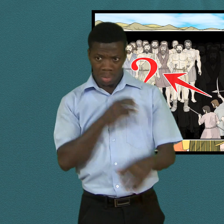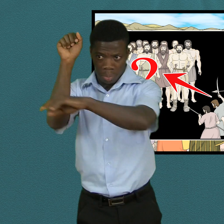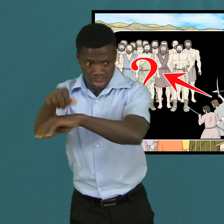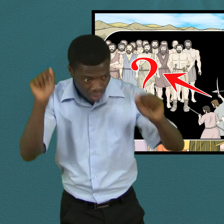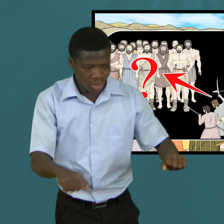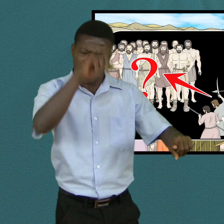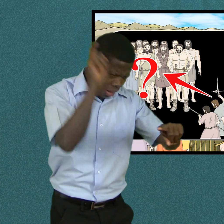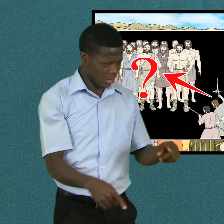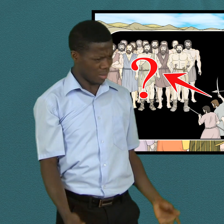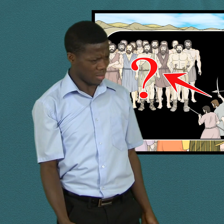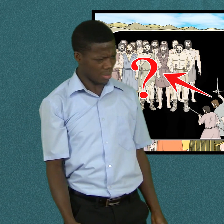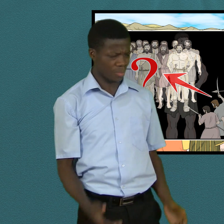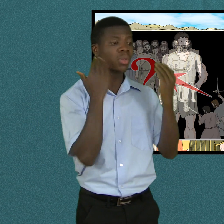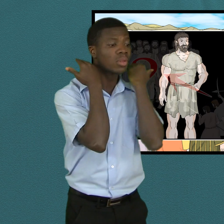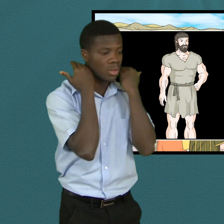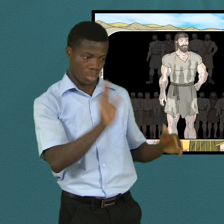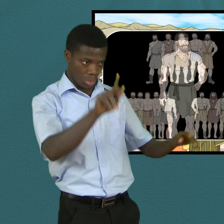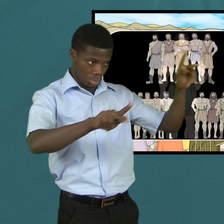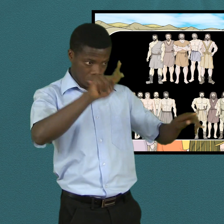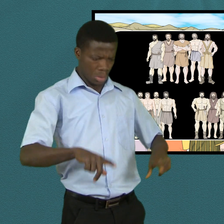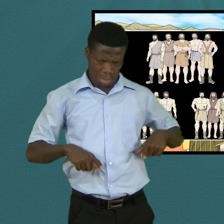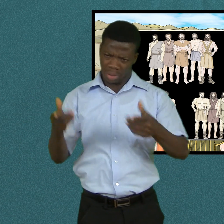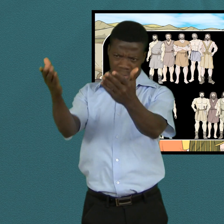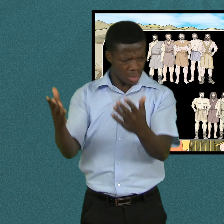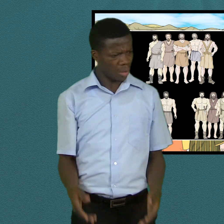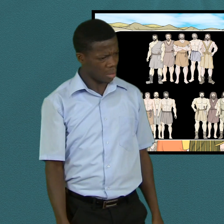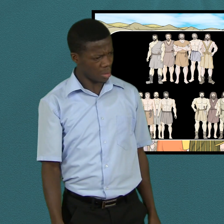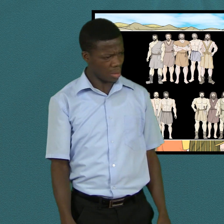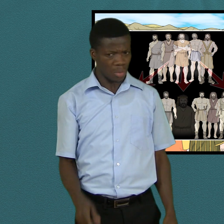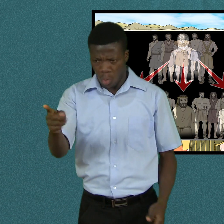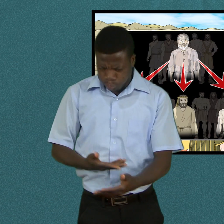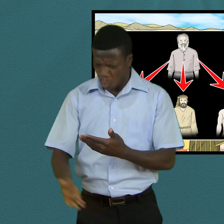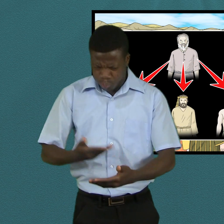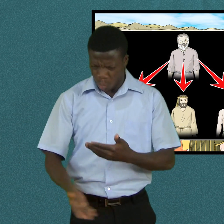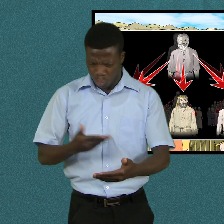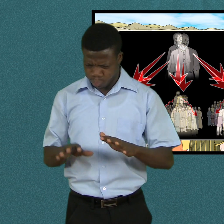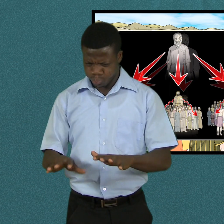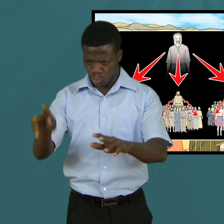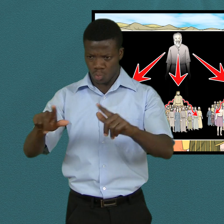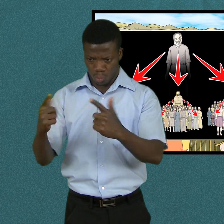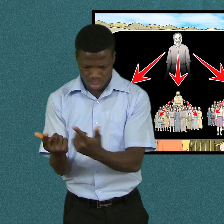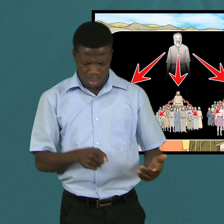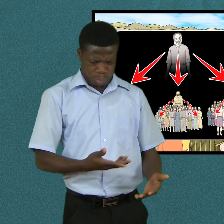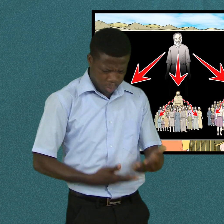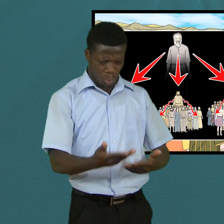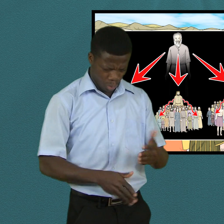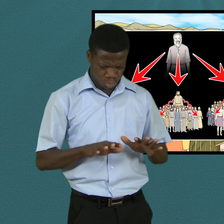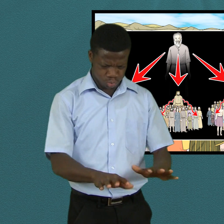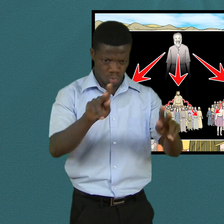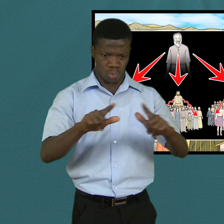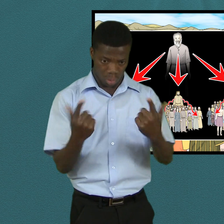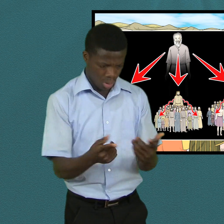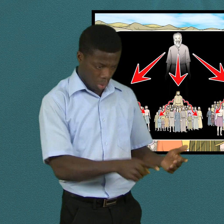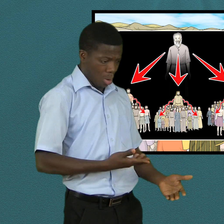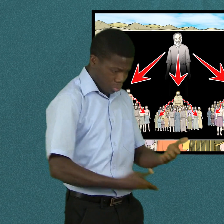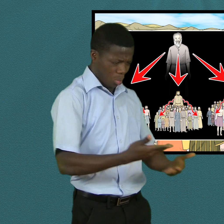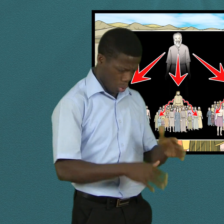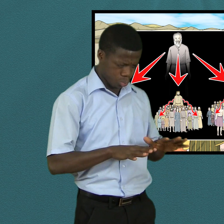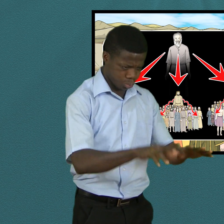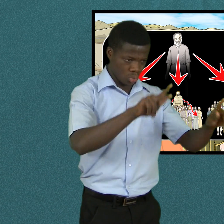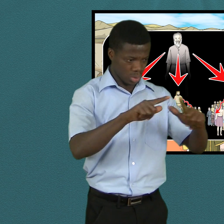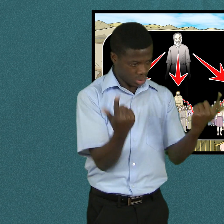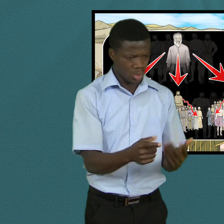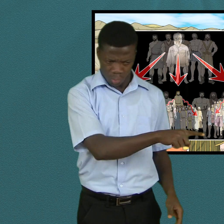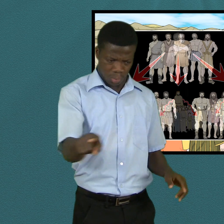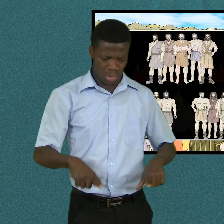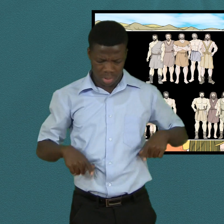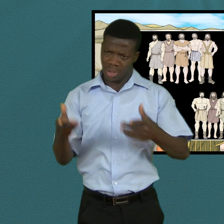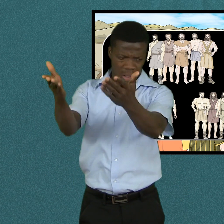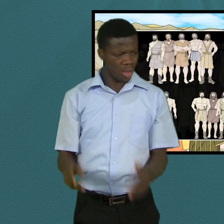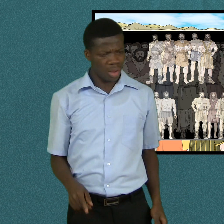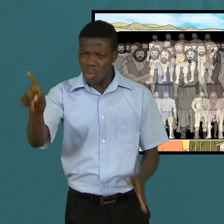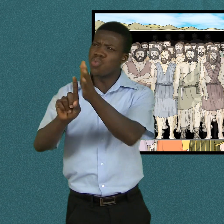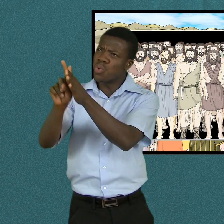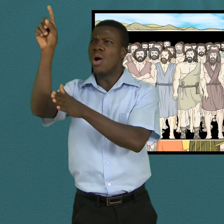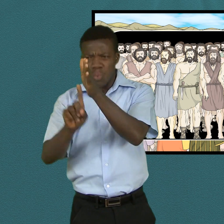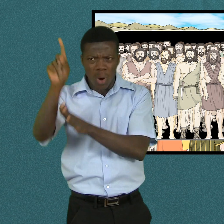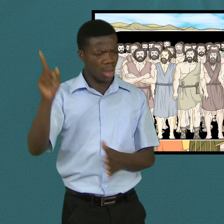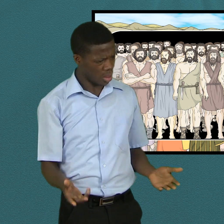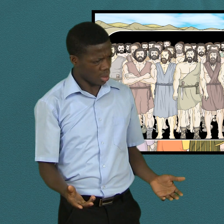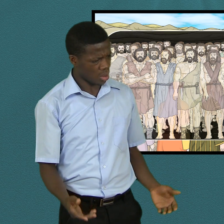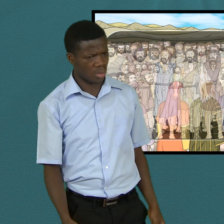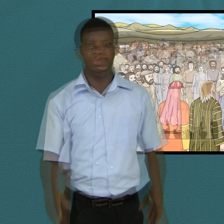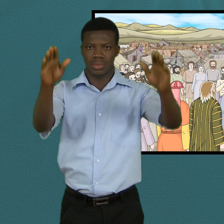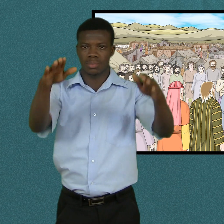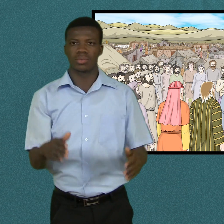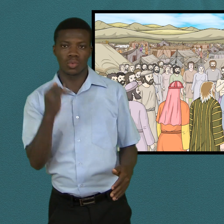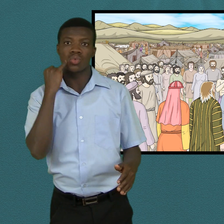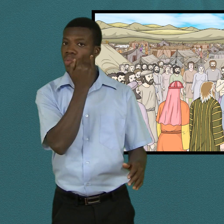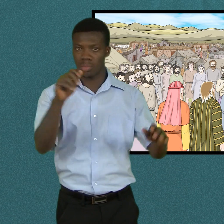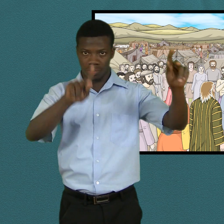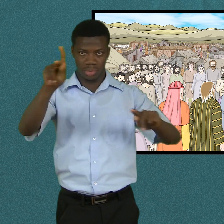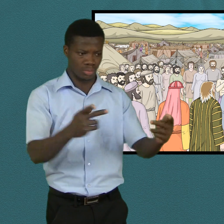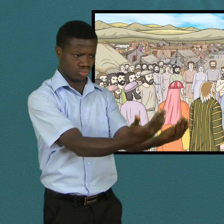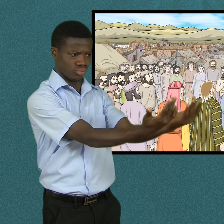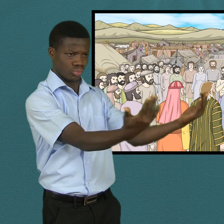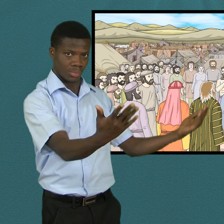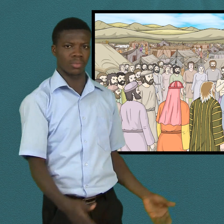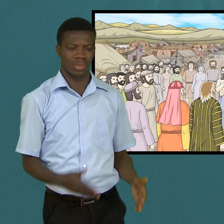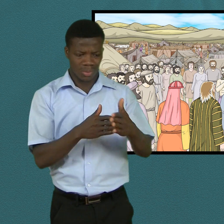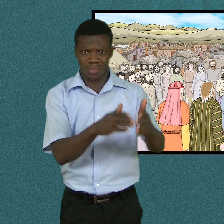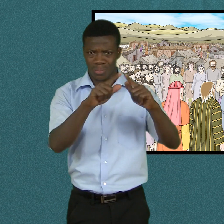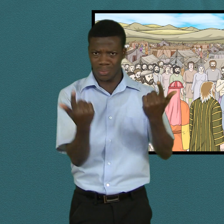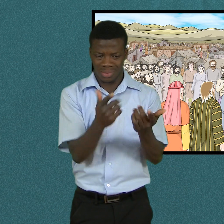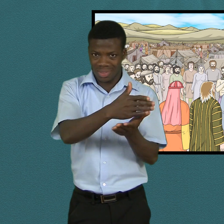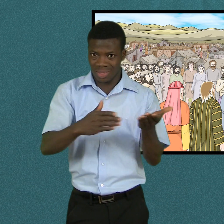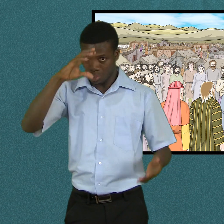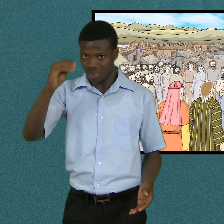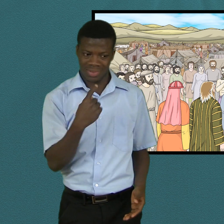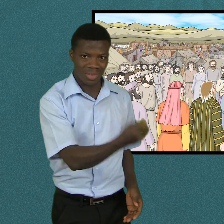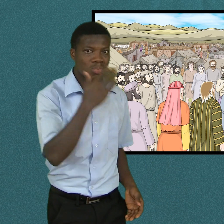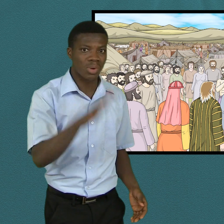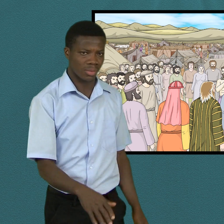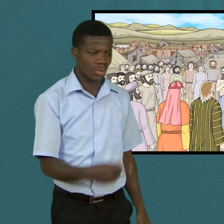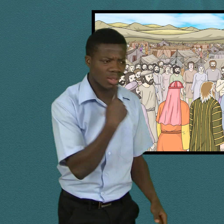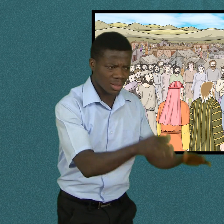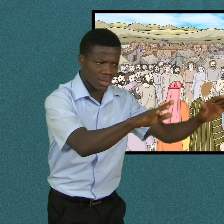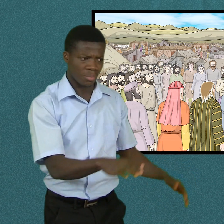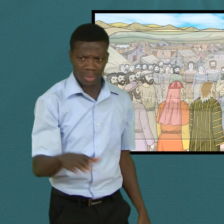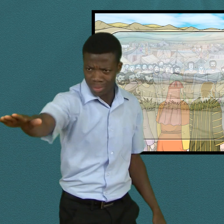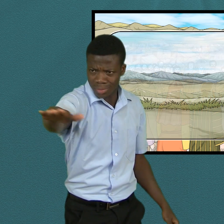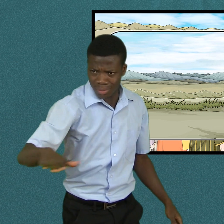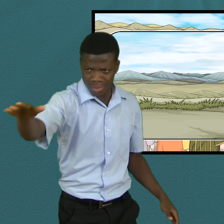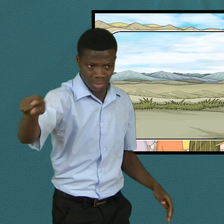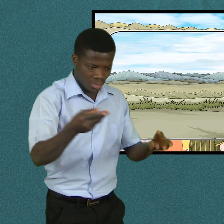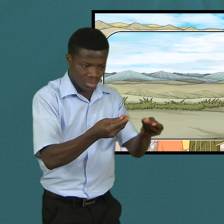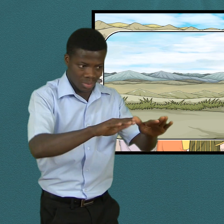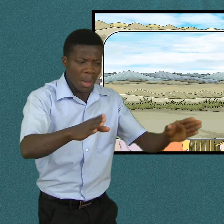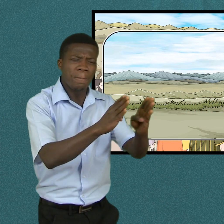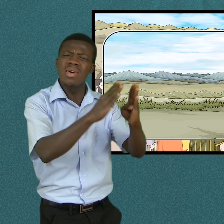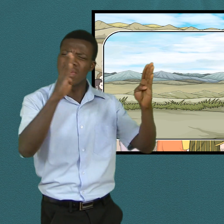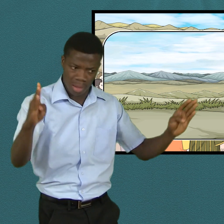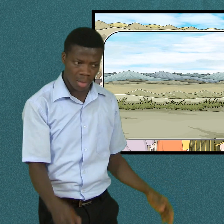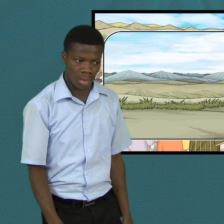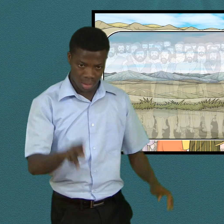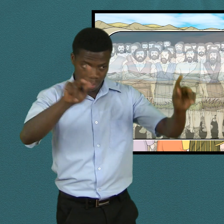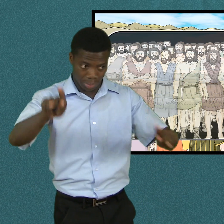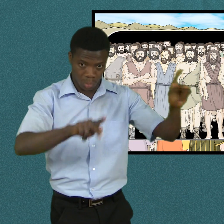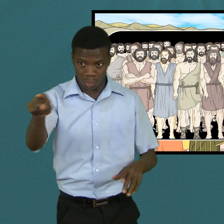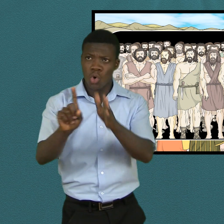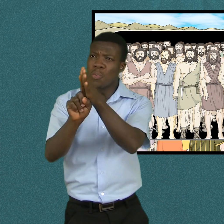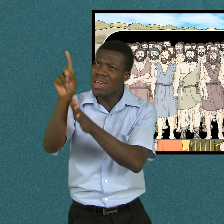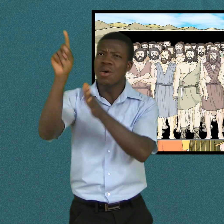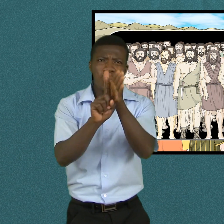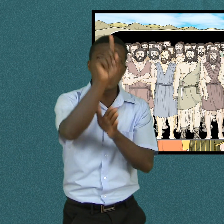So they gave the Israelites a bad report about the land that they had spied out: “The land we explored devours its inhabitants, and all the people we saw there are great in stature.